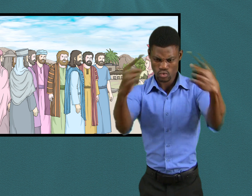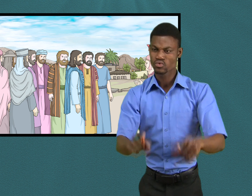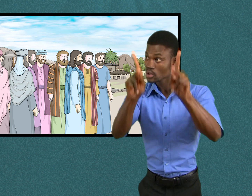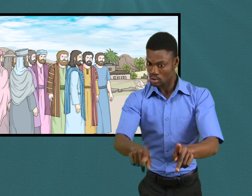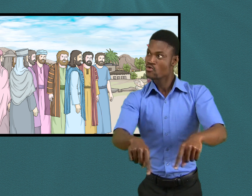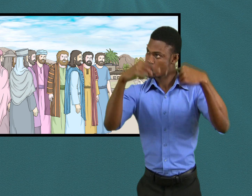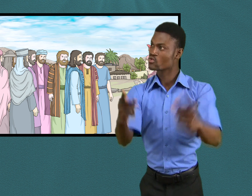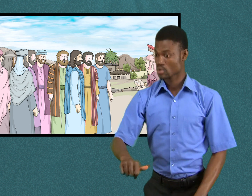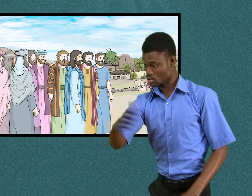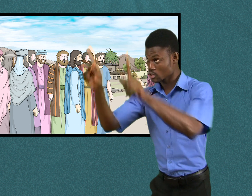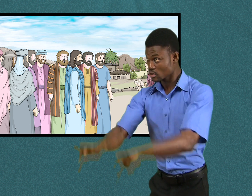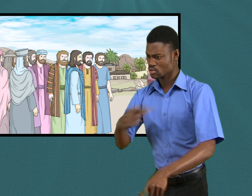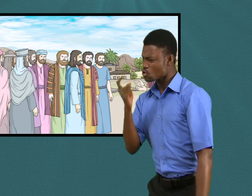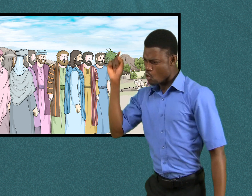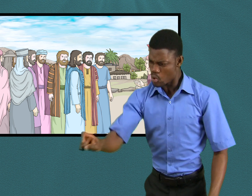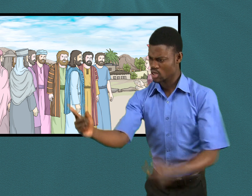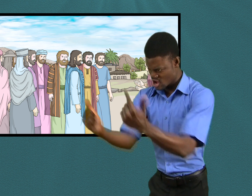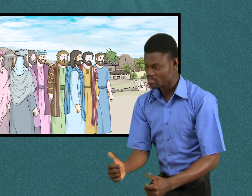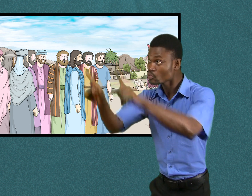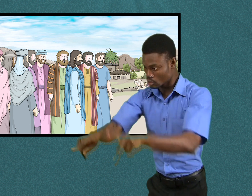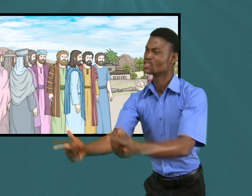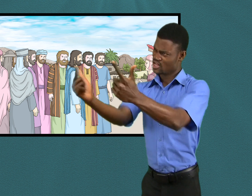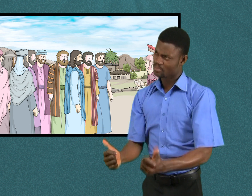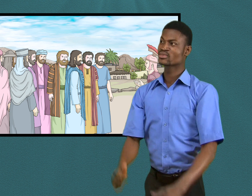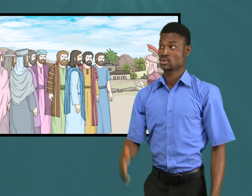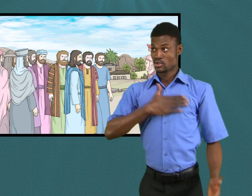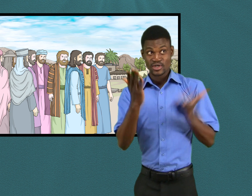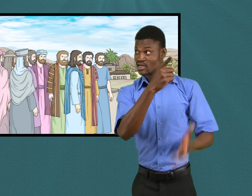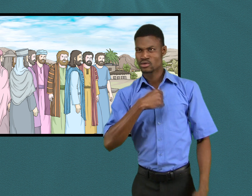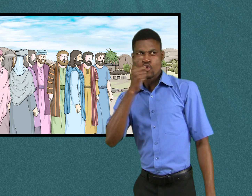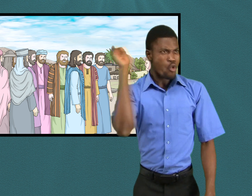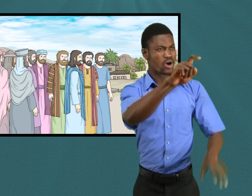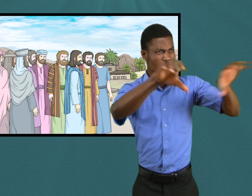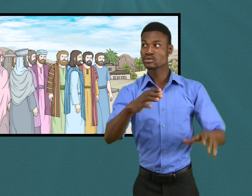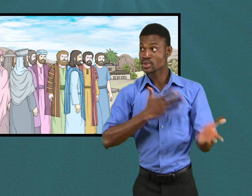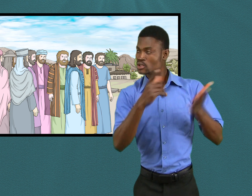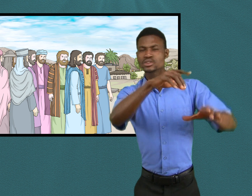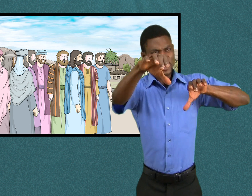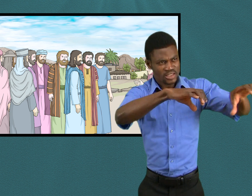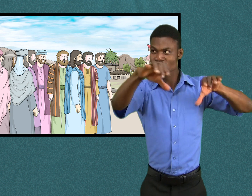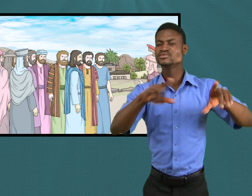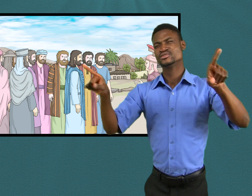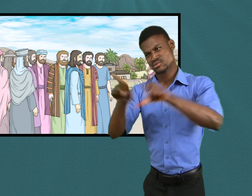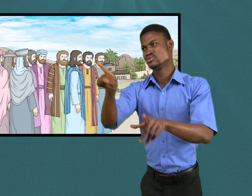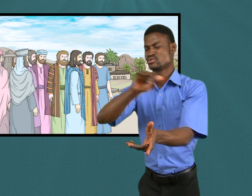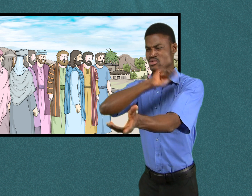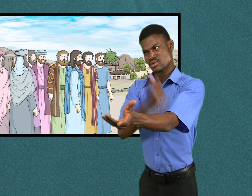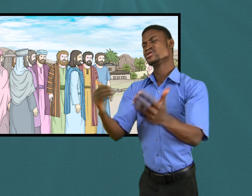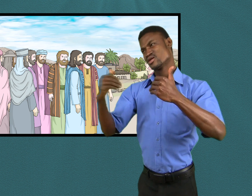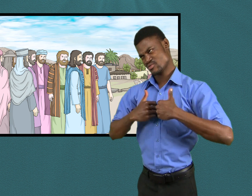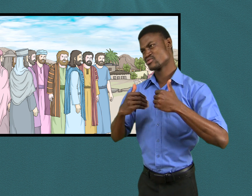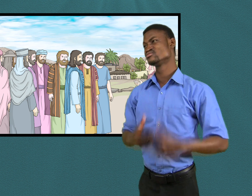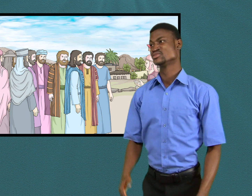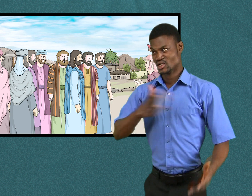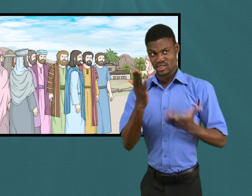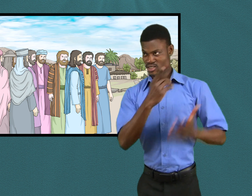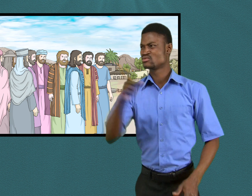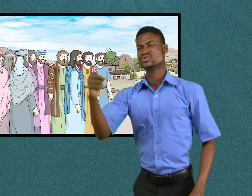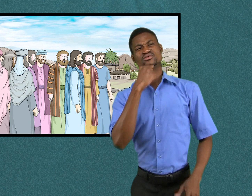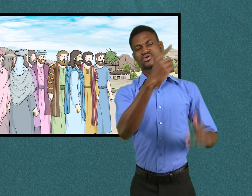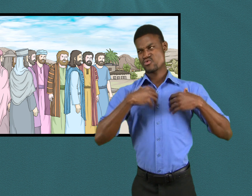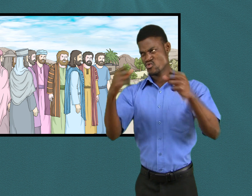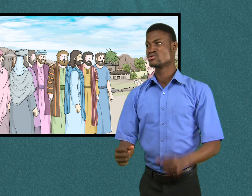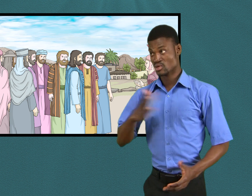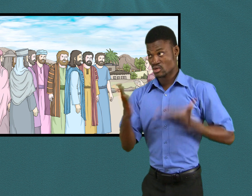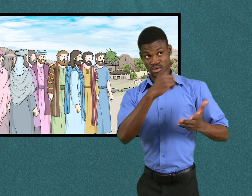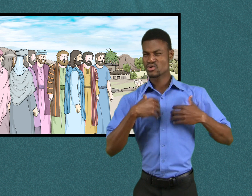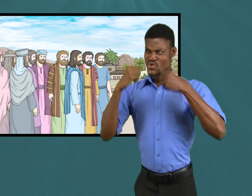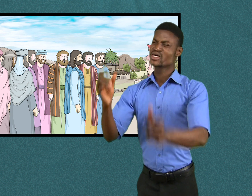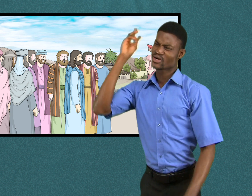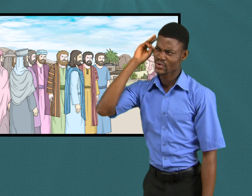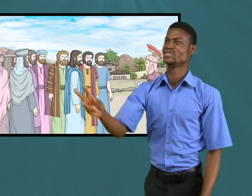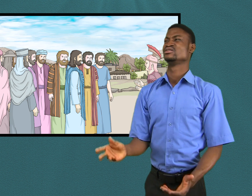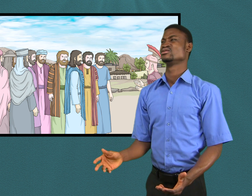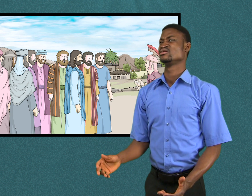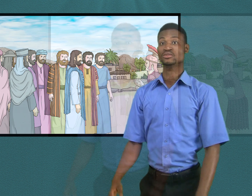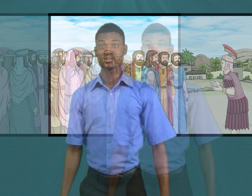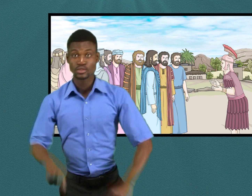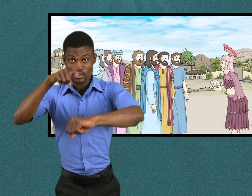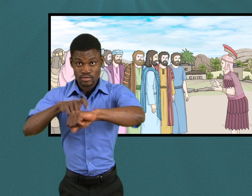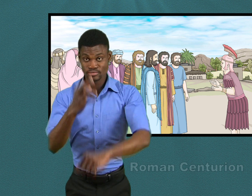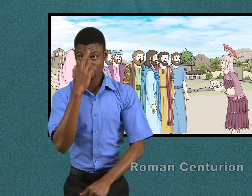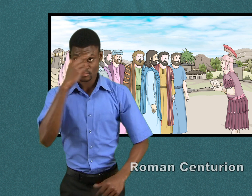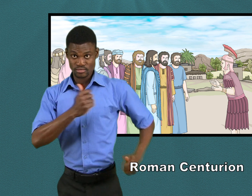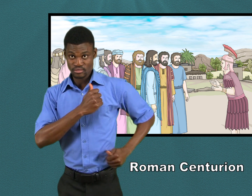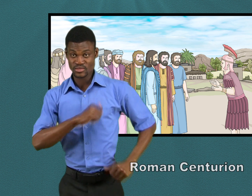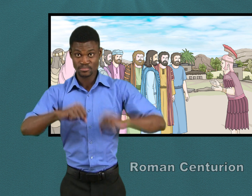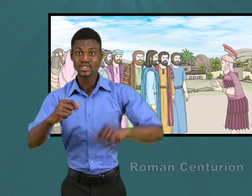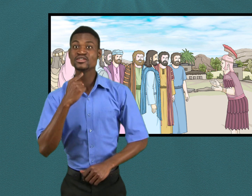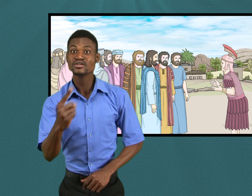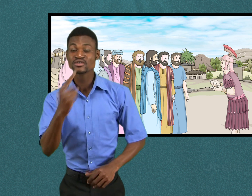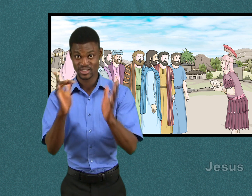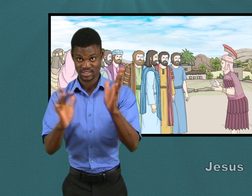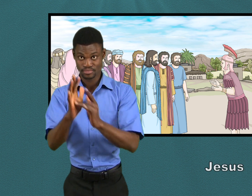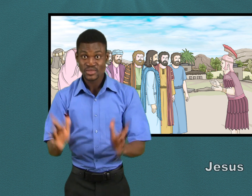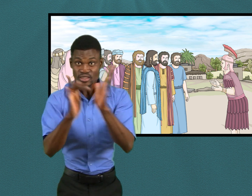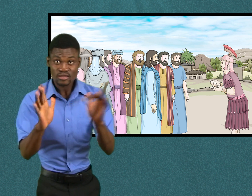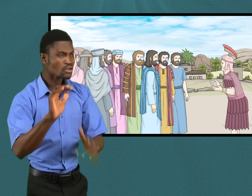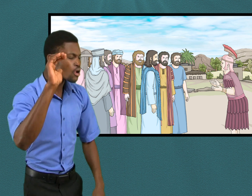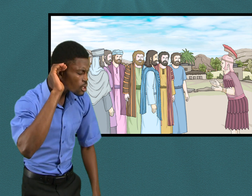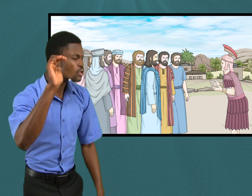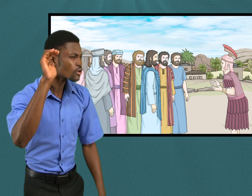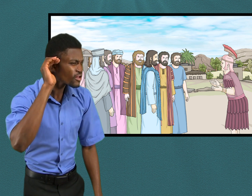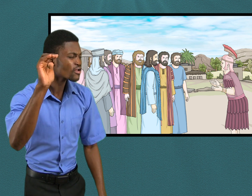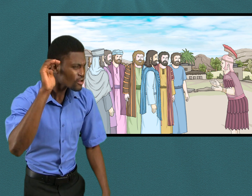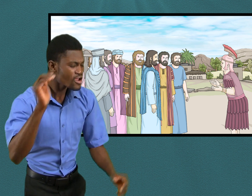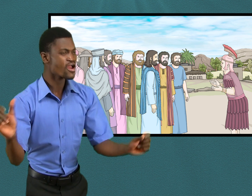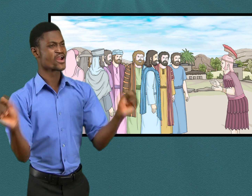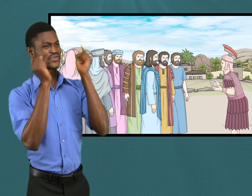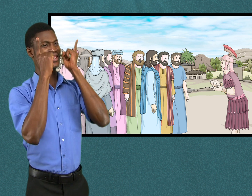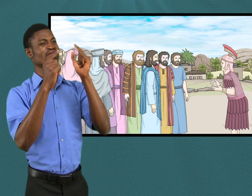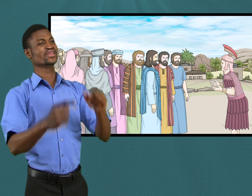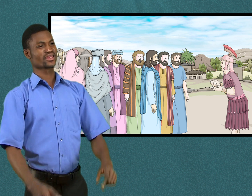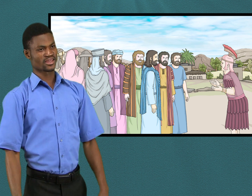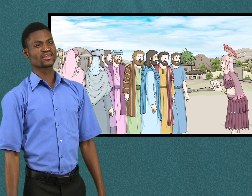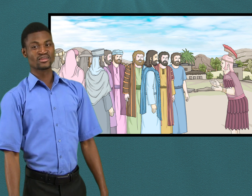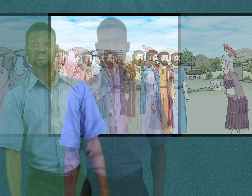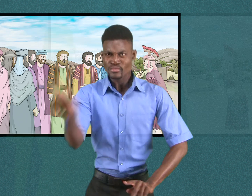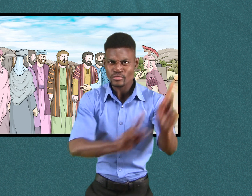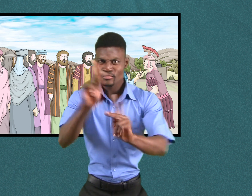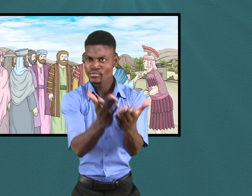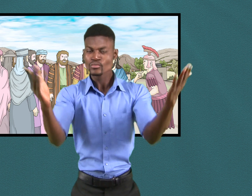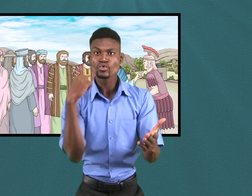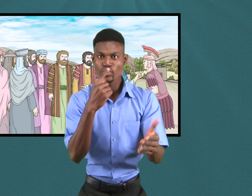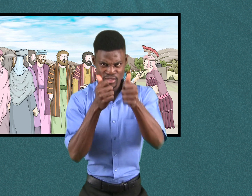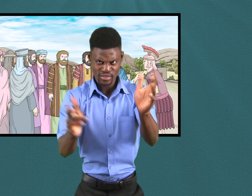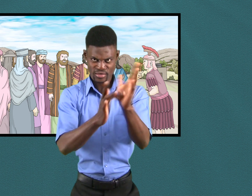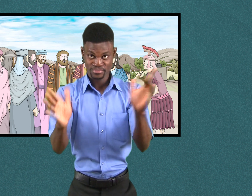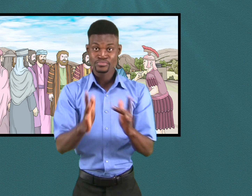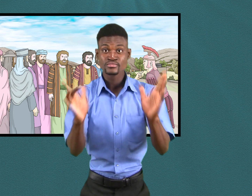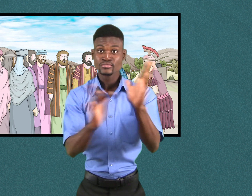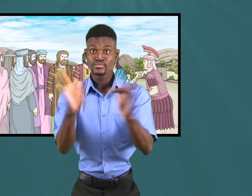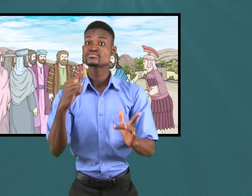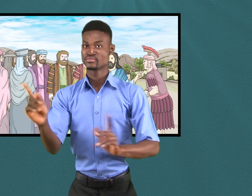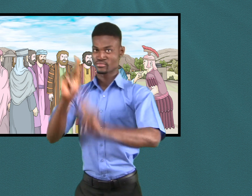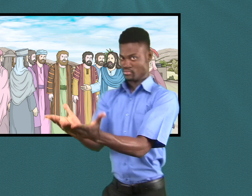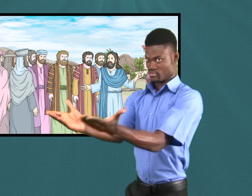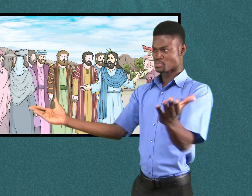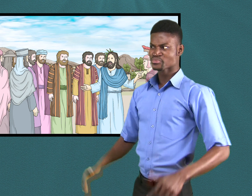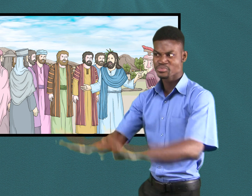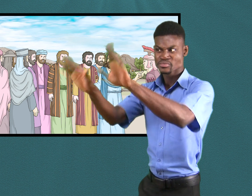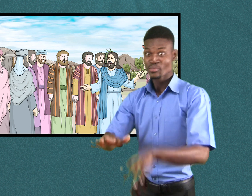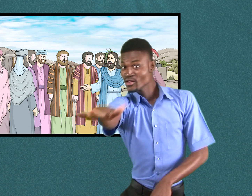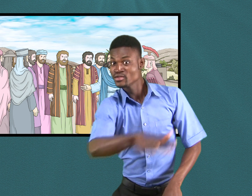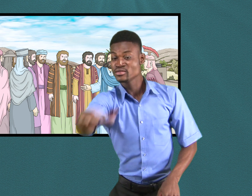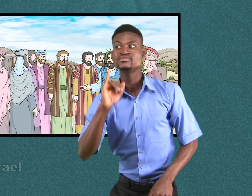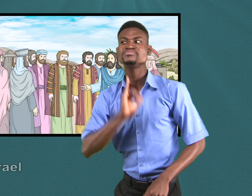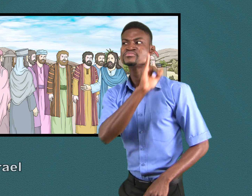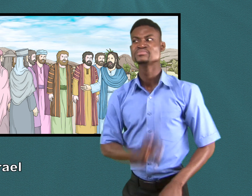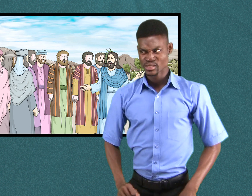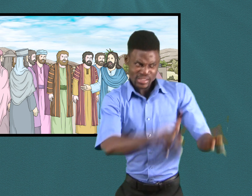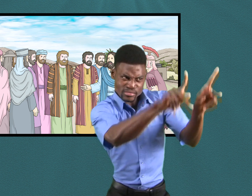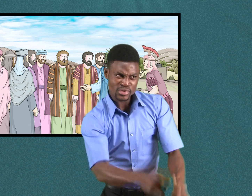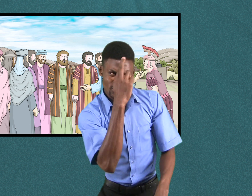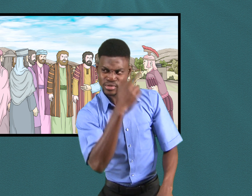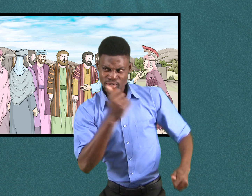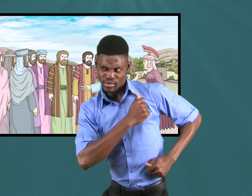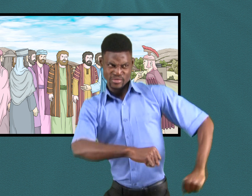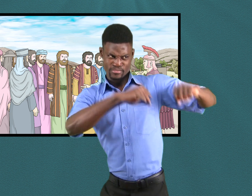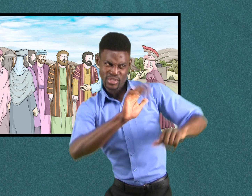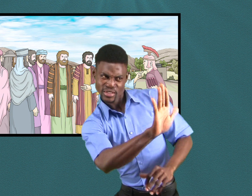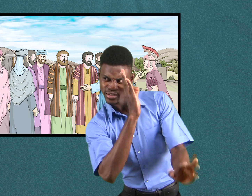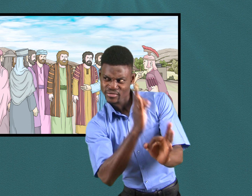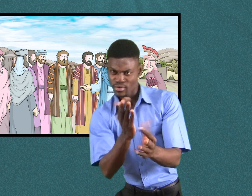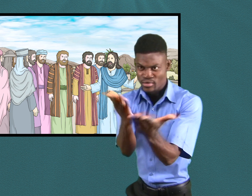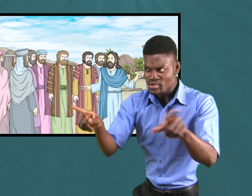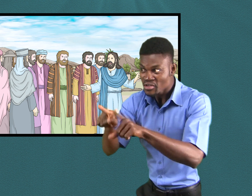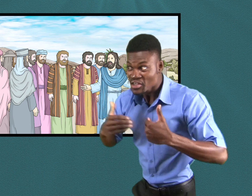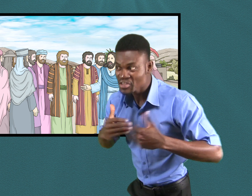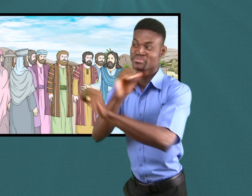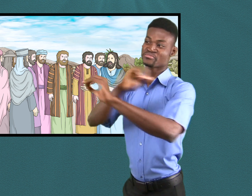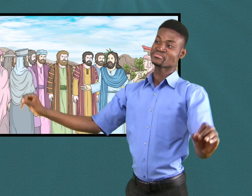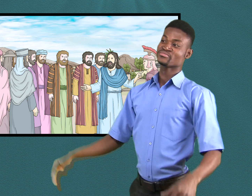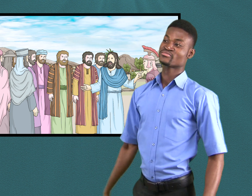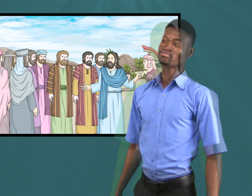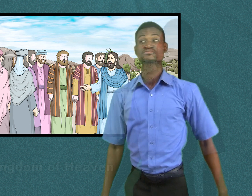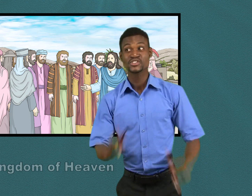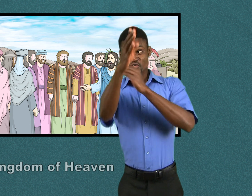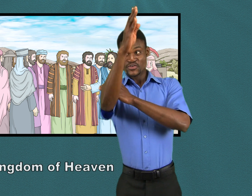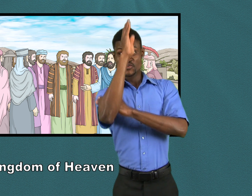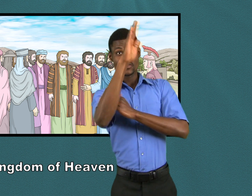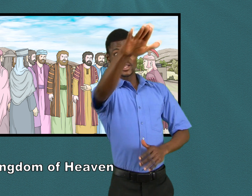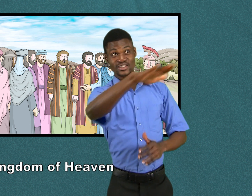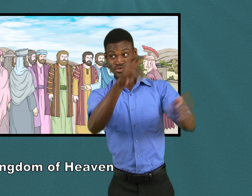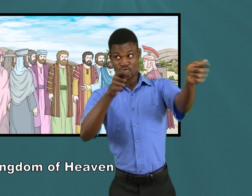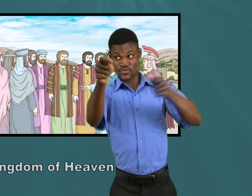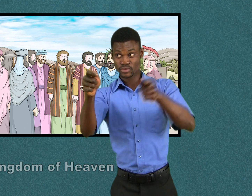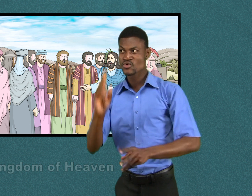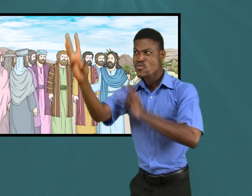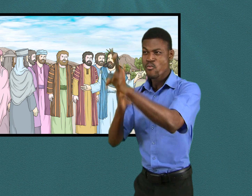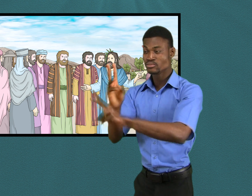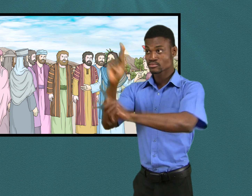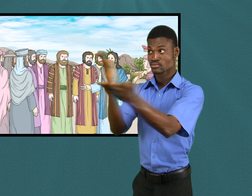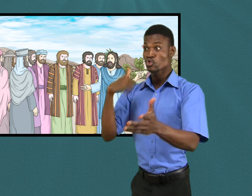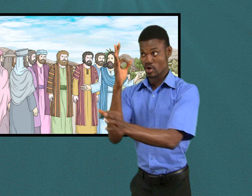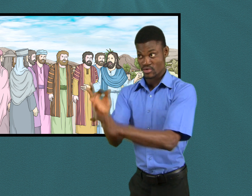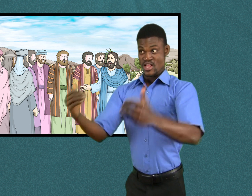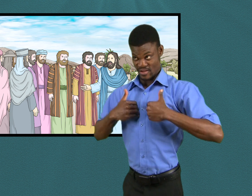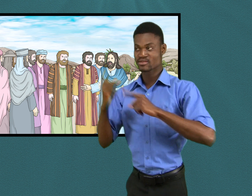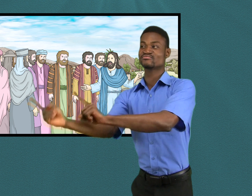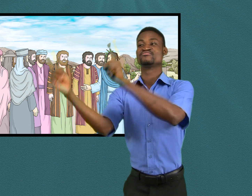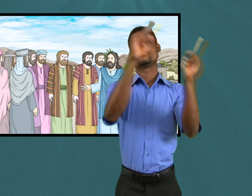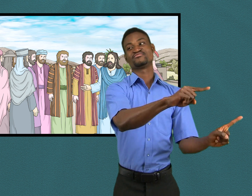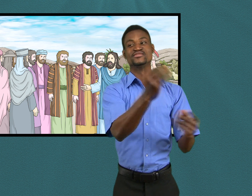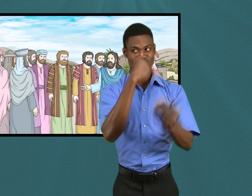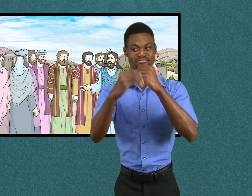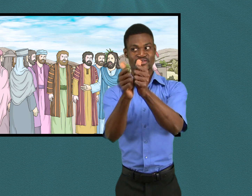When Jesus heard this, He marveled and said to those following Him, “Truly I tell you, I have not found anyone in Israel with such great faith. I say to you that many will come from the east and the west to share the banquet with Abraham, Isaac, and Jacob in the kingdom of heaven.